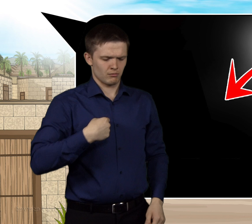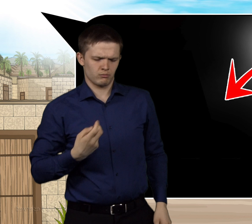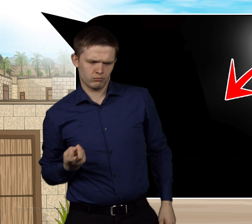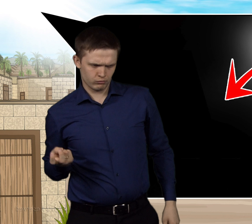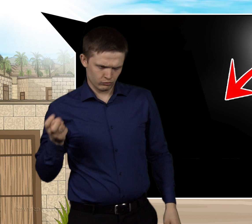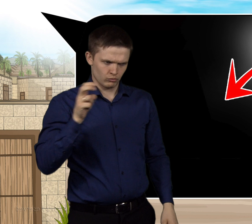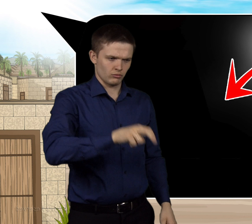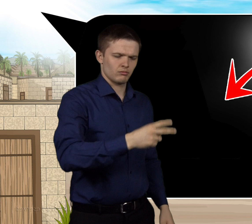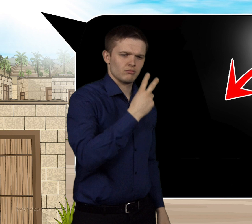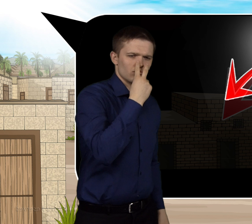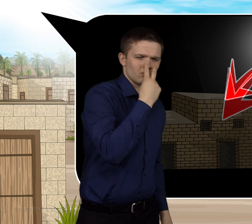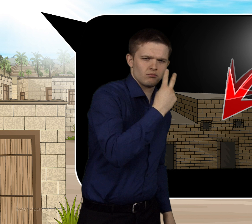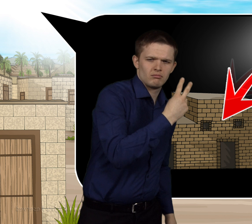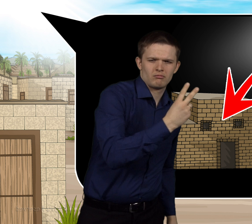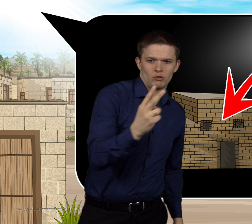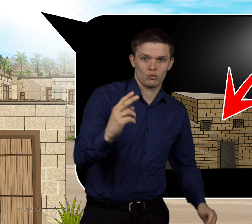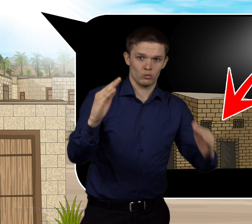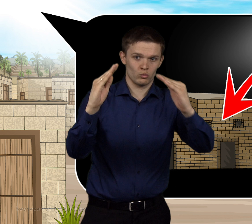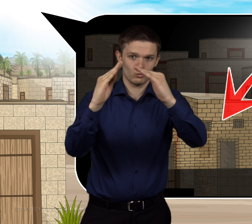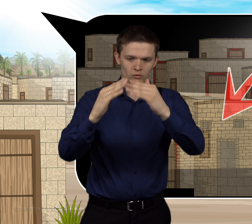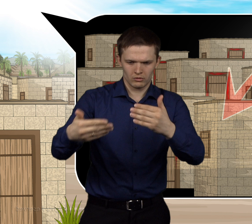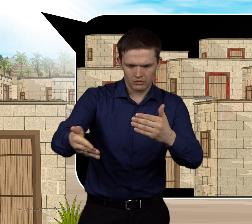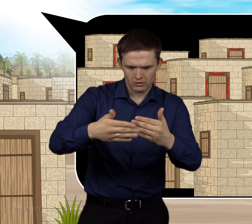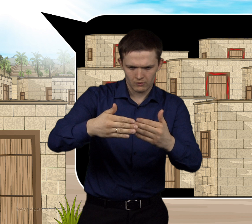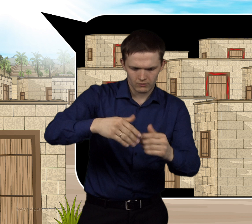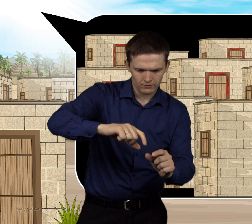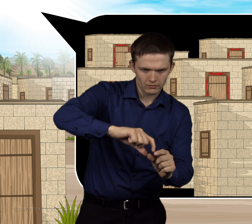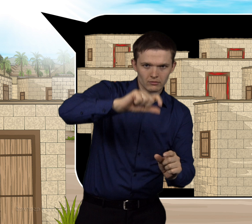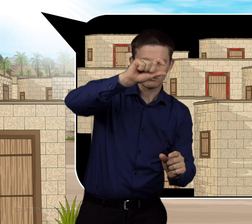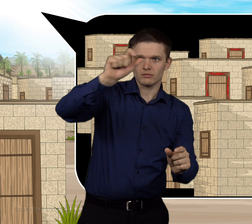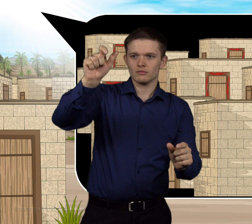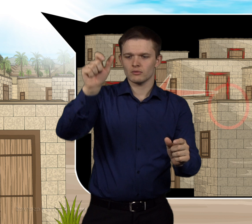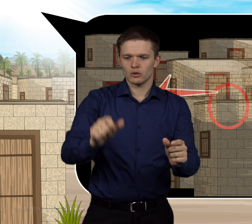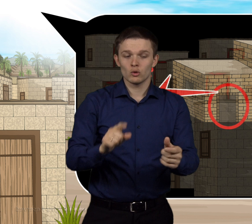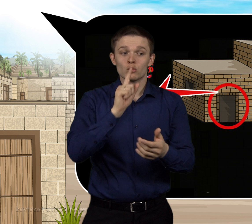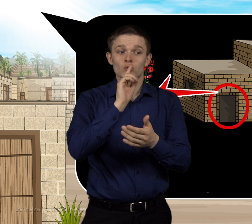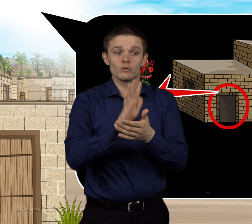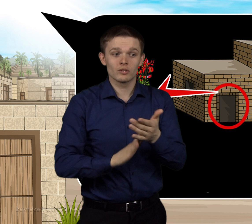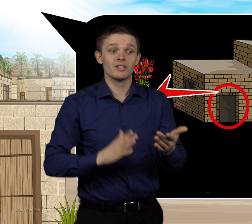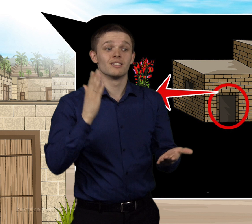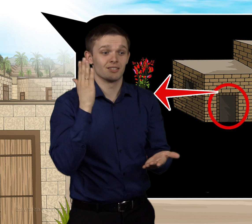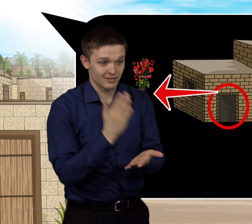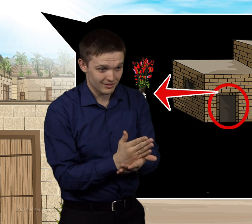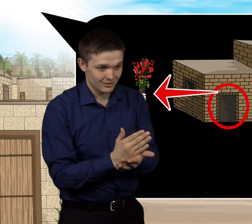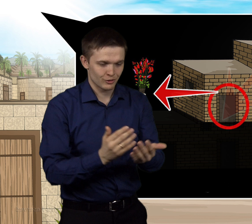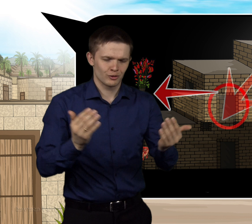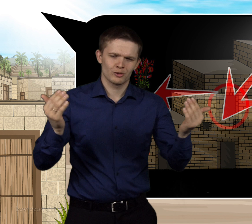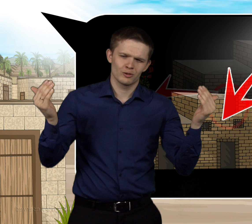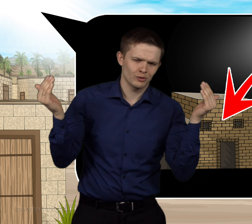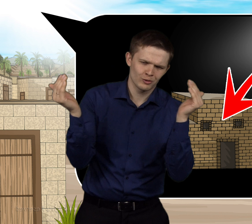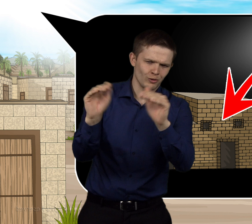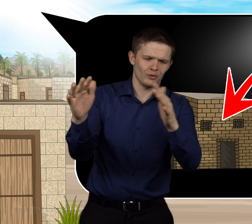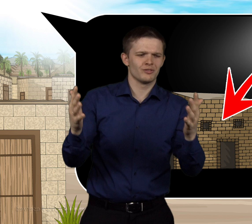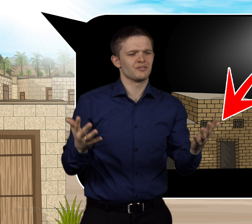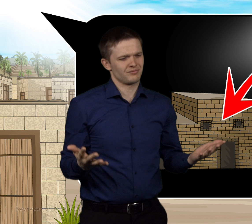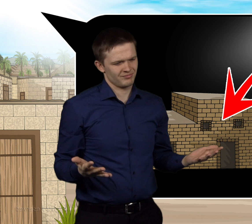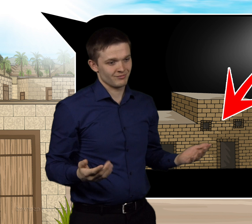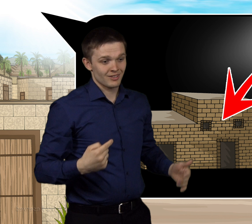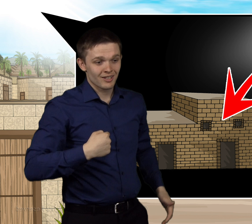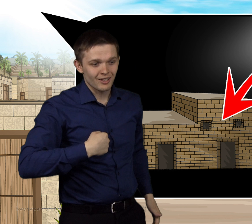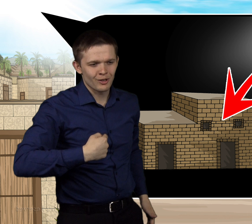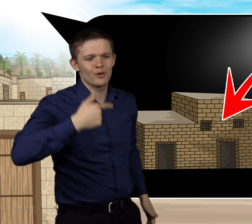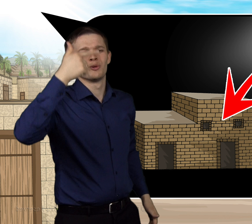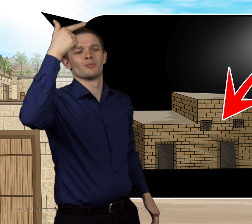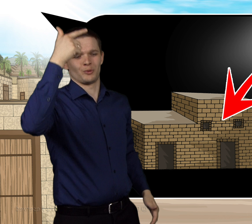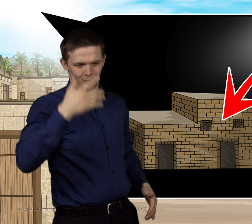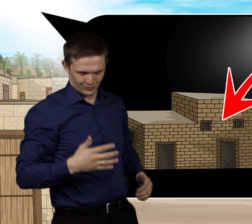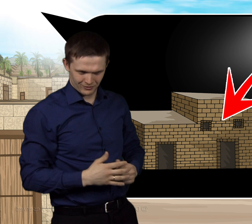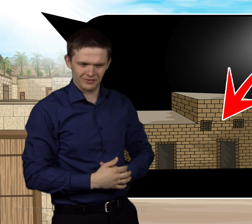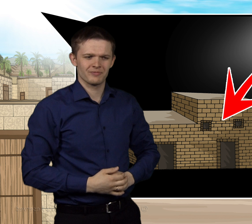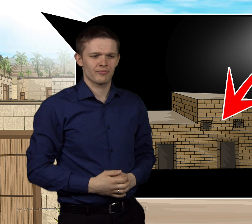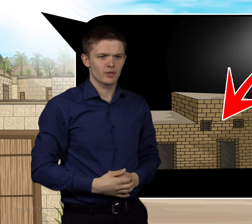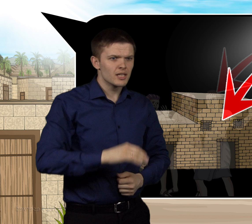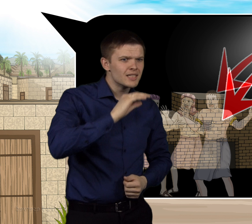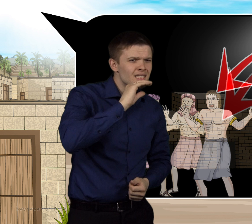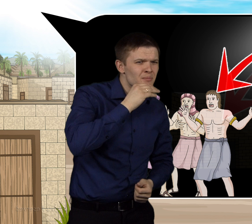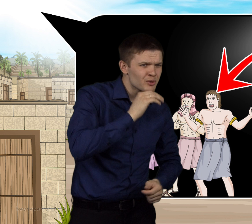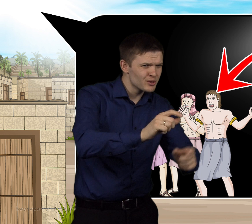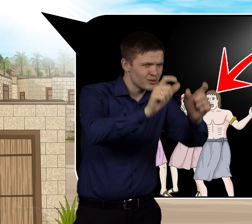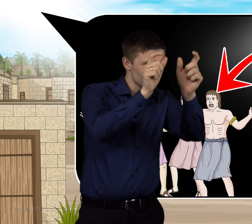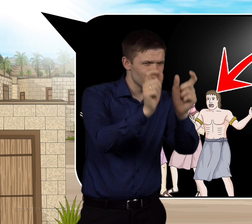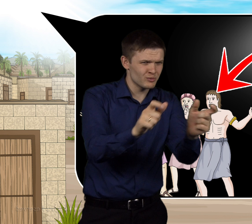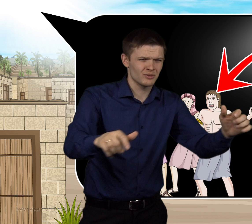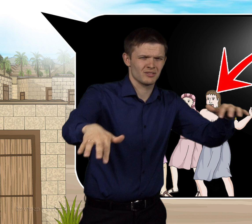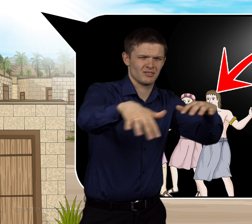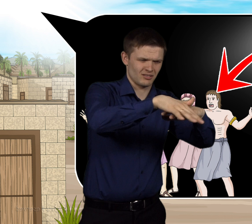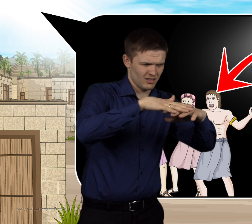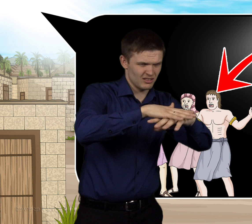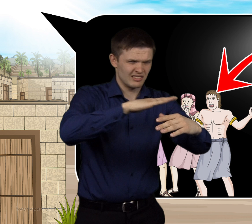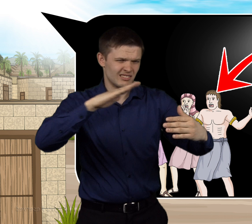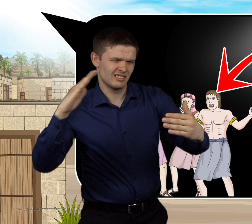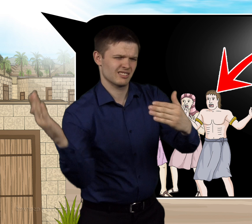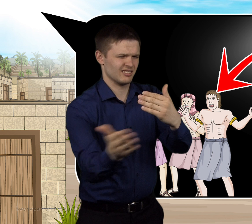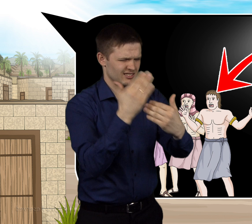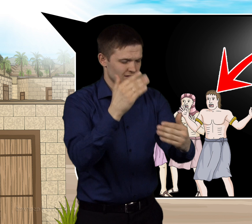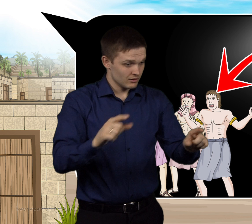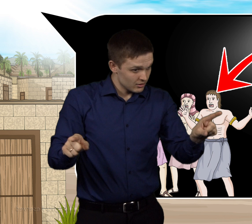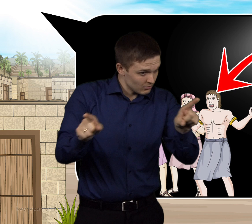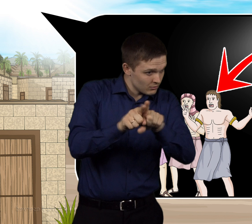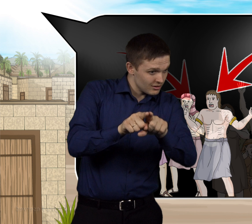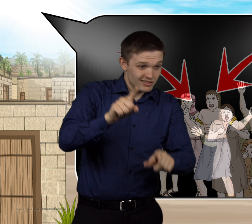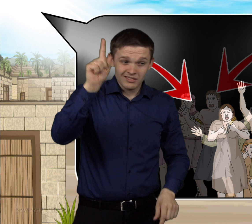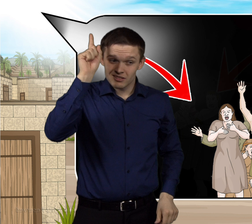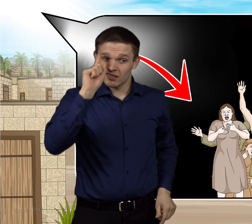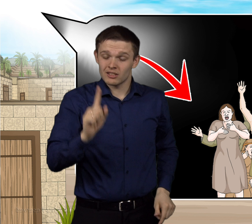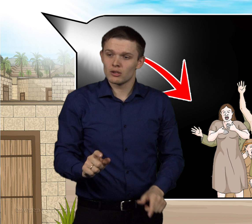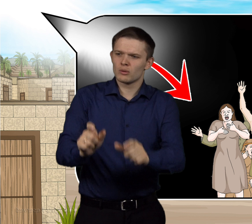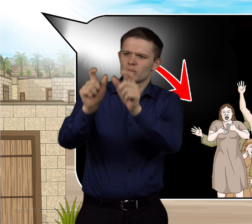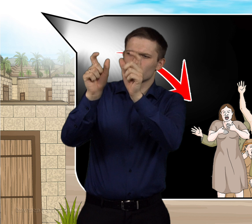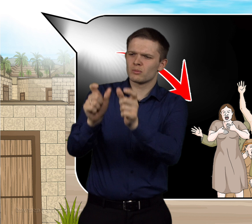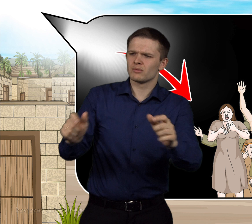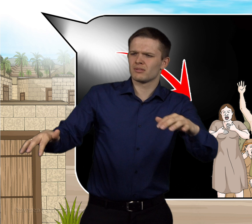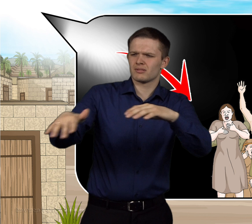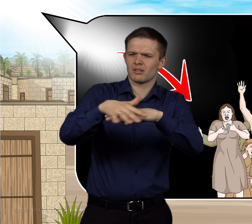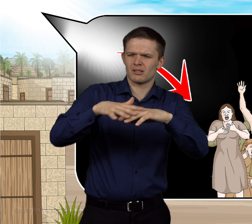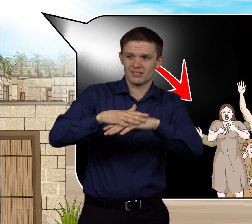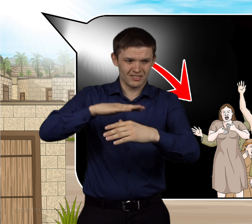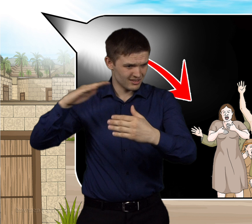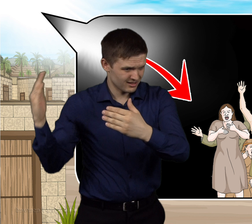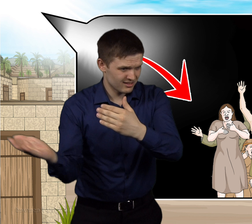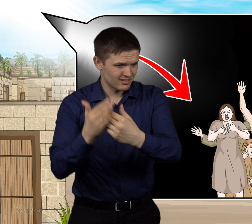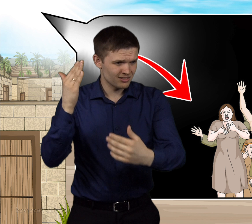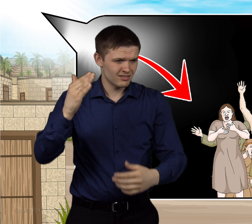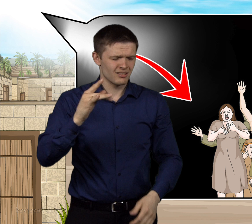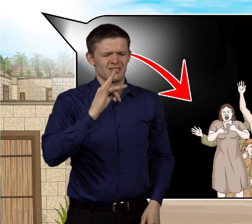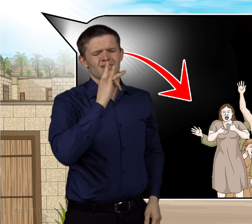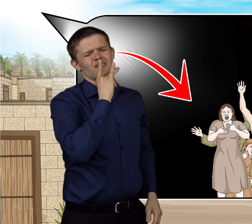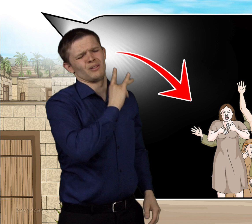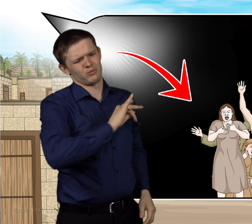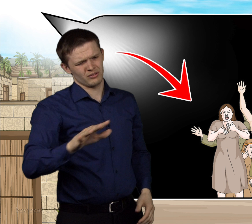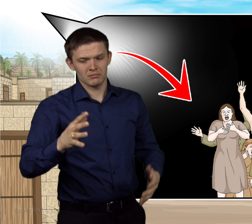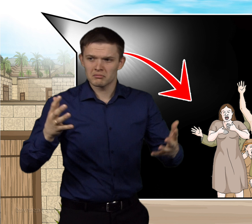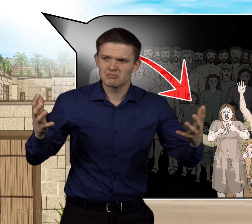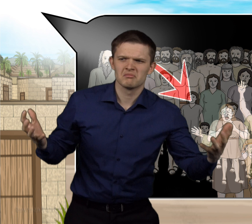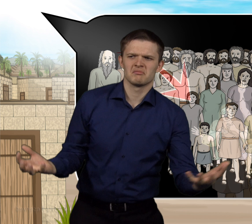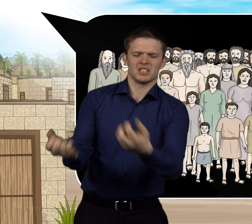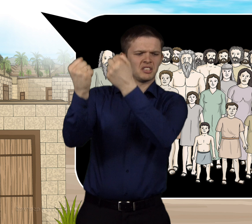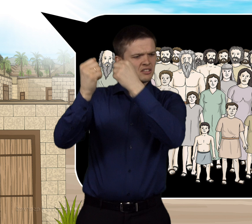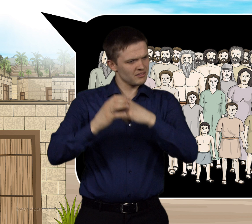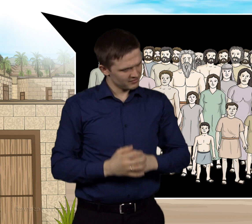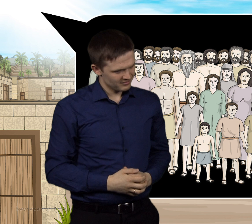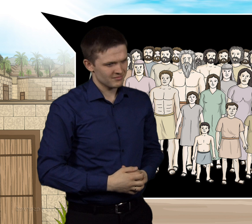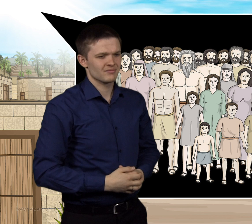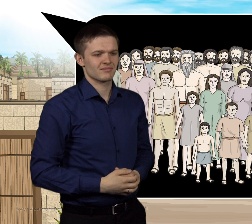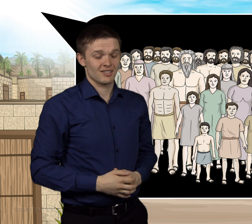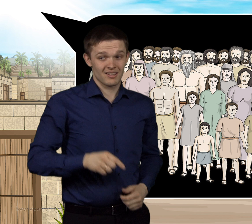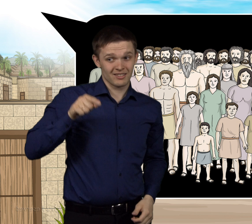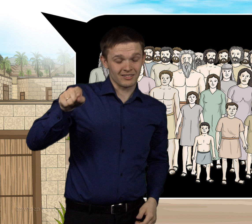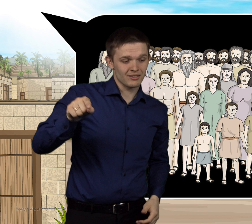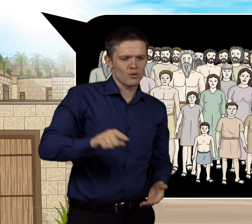The blood on the houses where you are staying will distinguish them; when I see the blood, I will pass over you. No plague will fall on you to destroy you when I strike the land of Egypt.